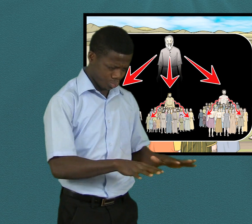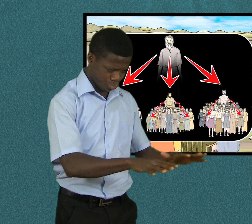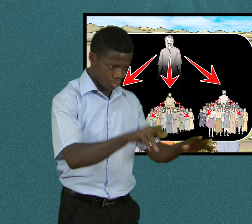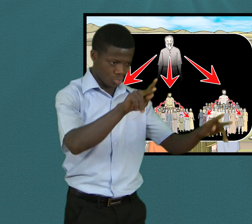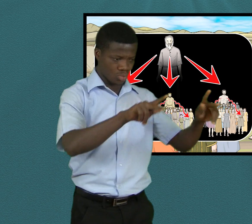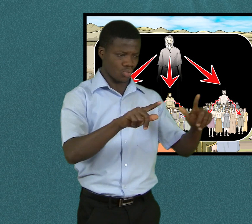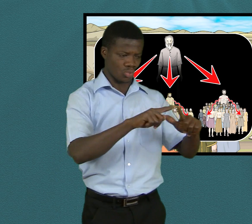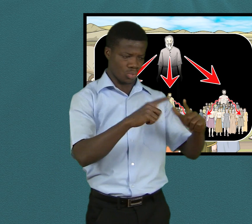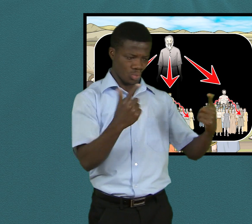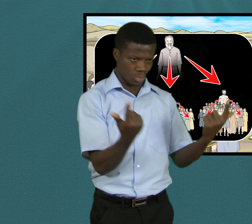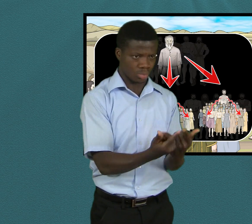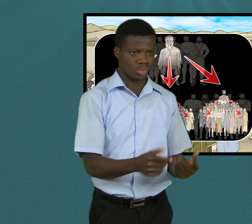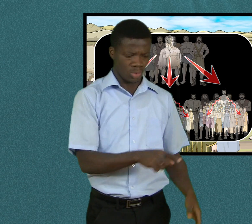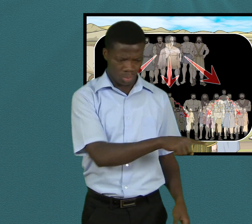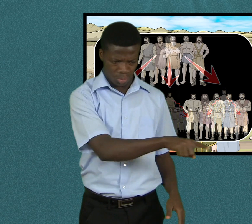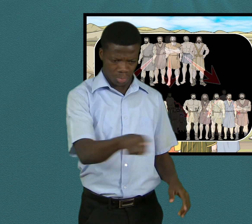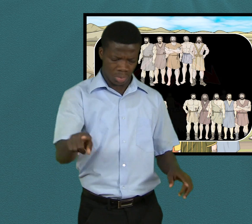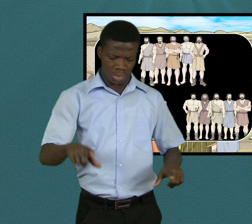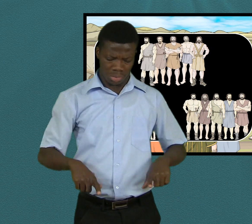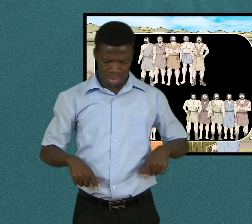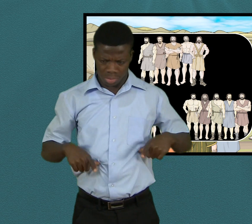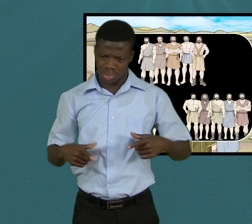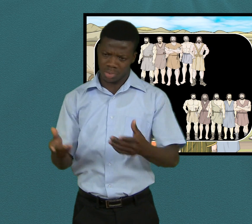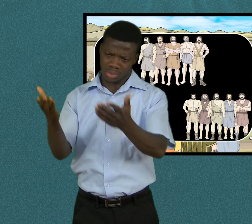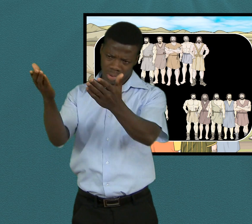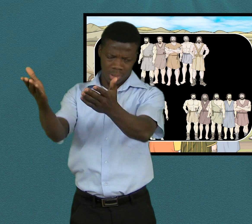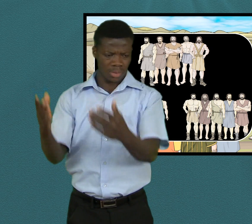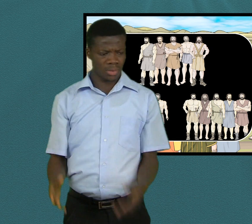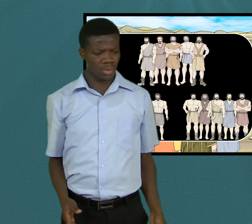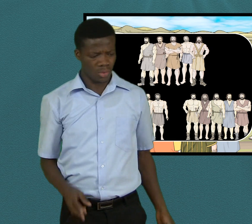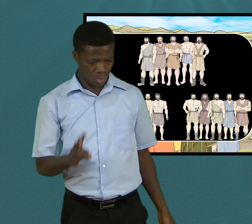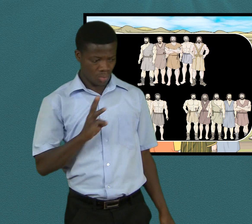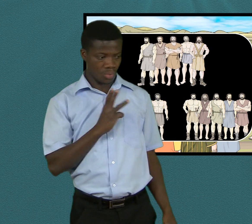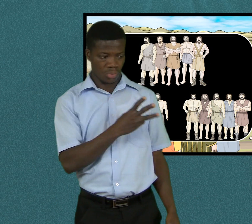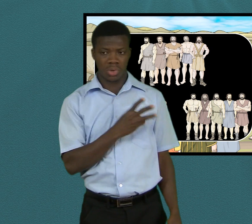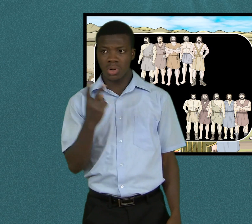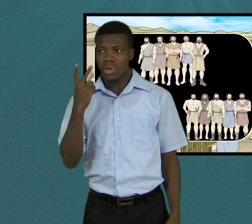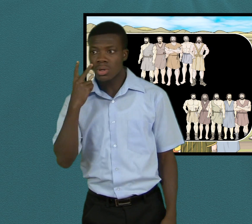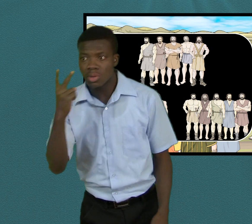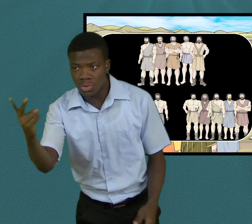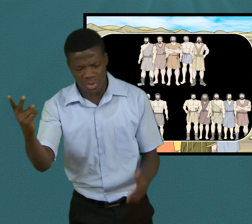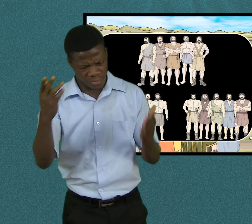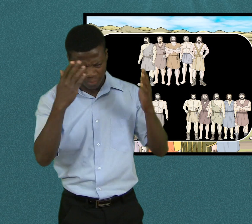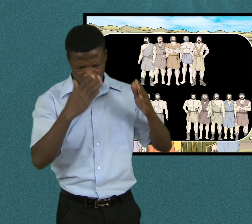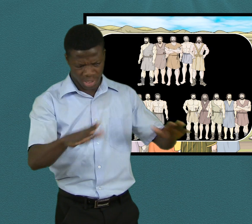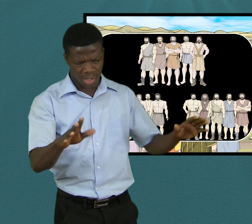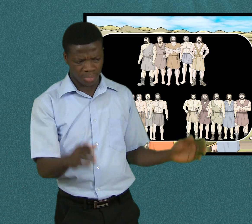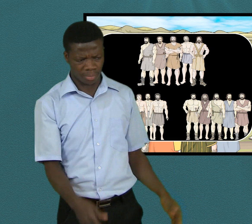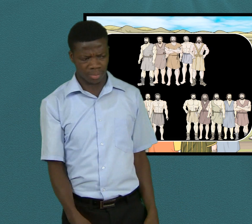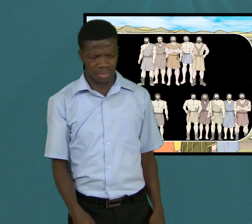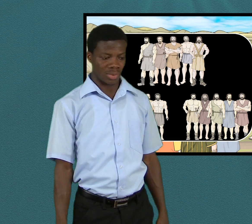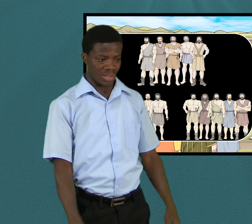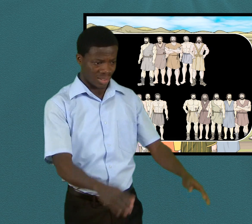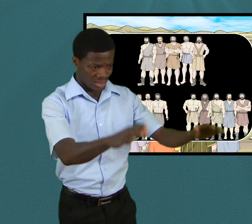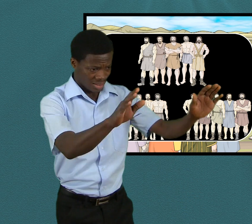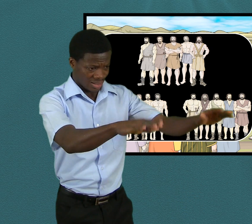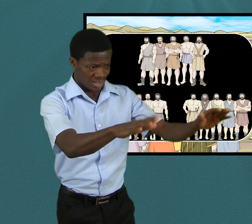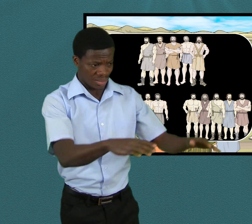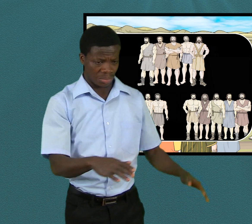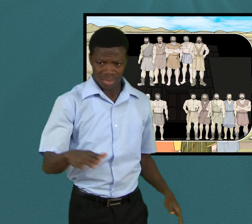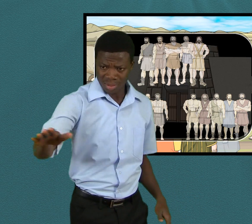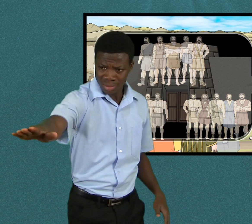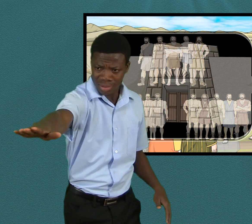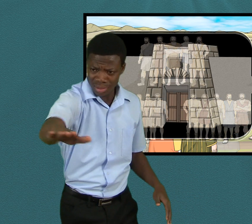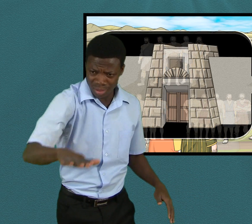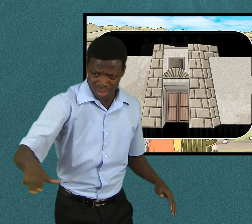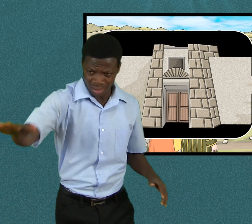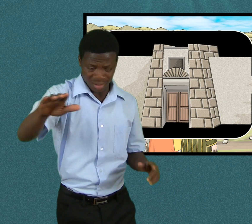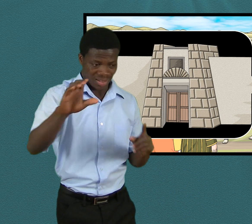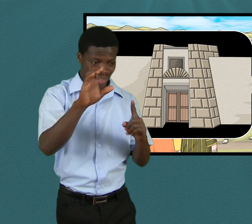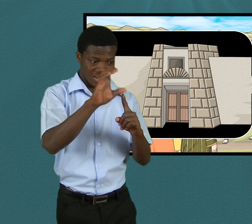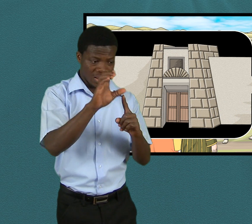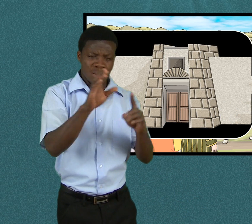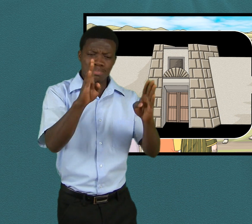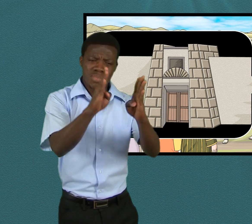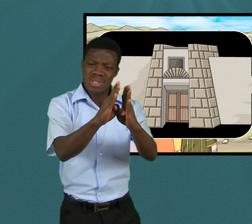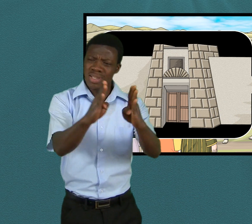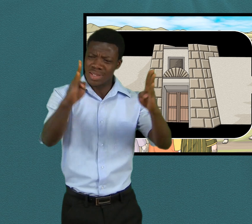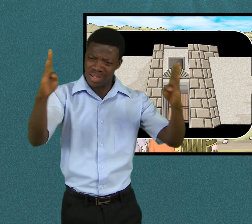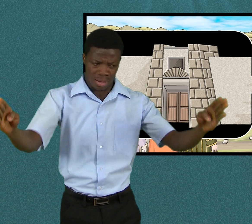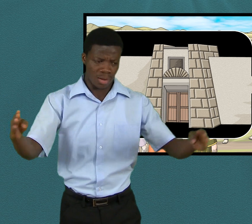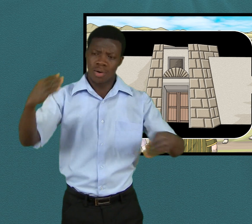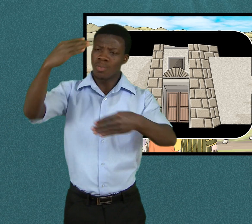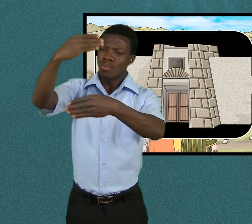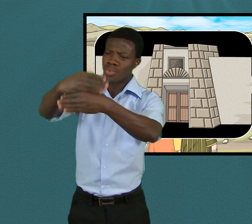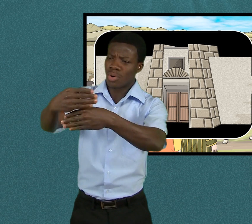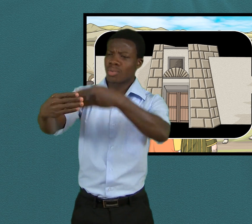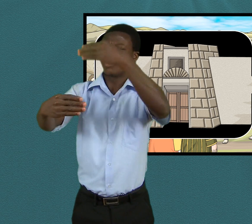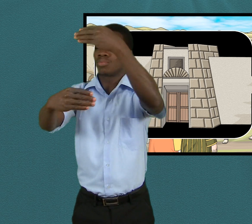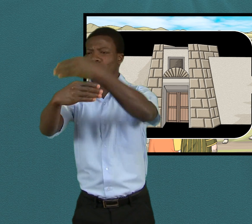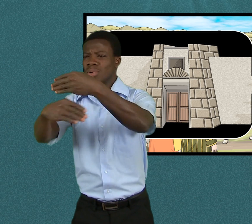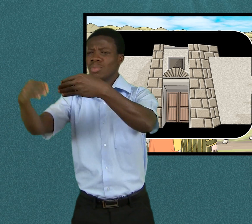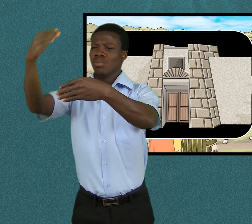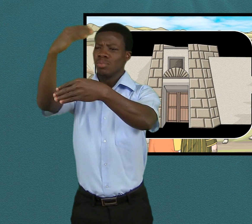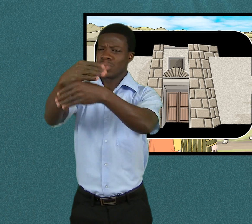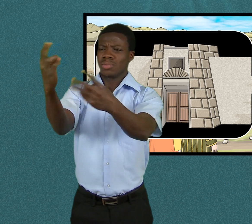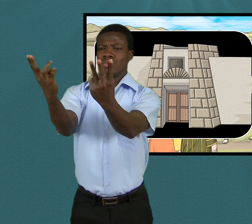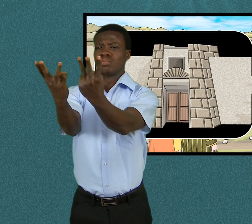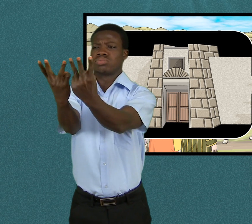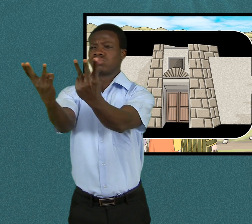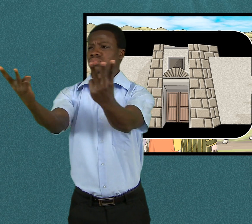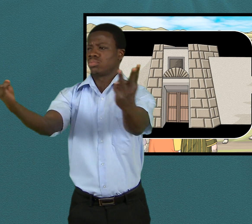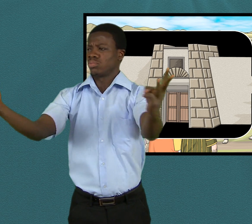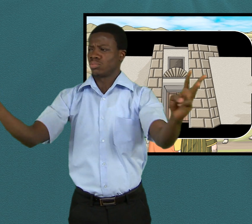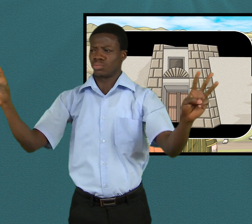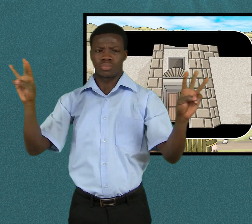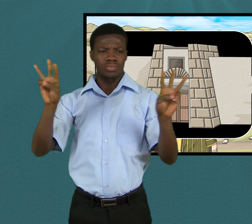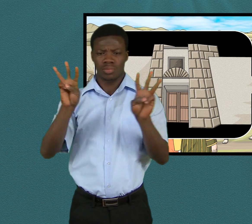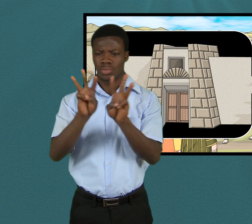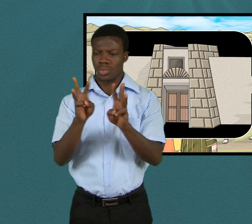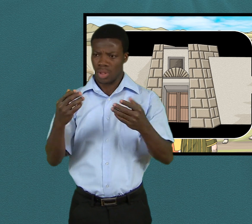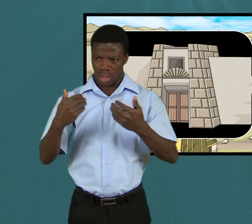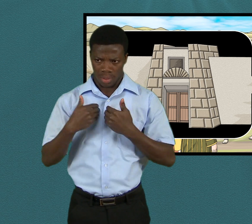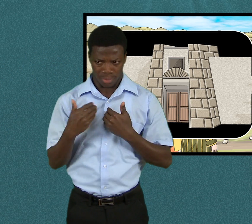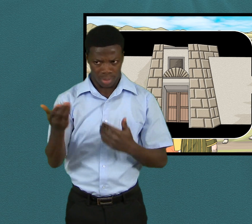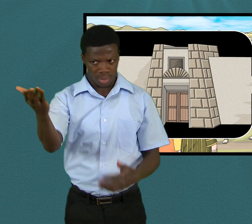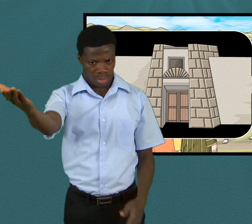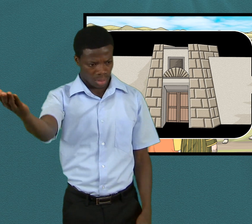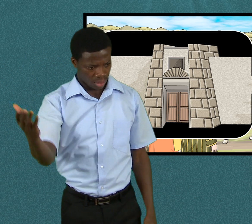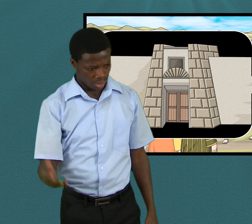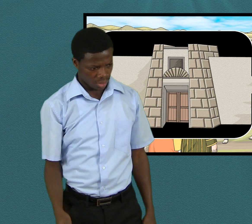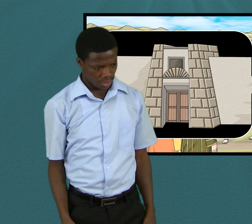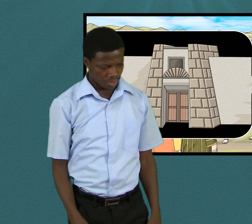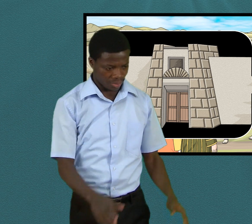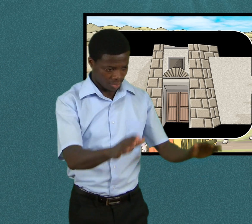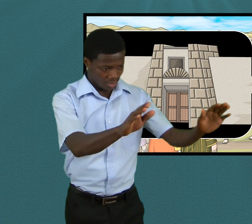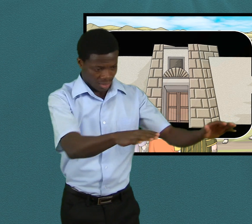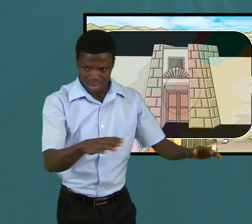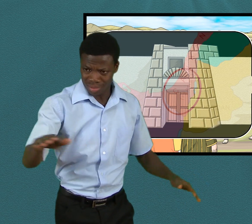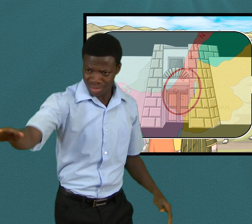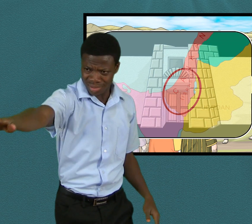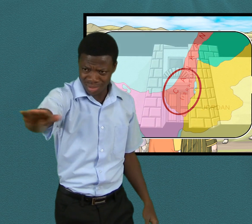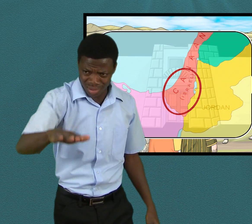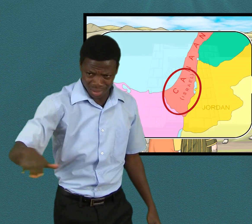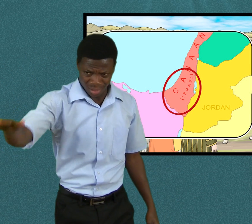We even saw the descendants of Anak there.